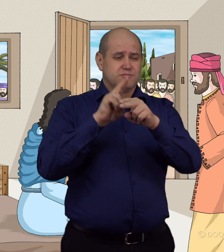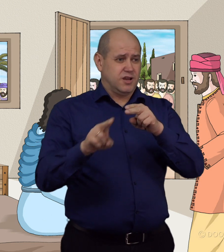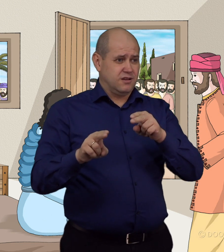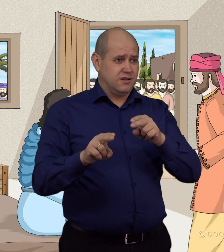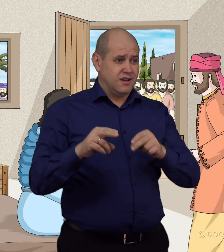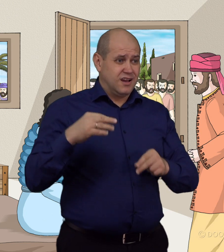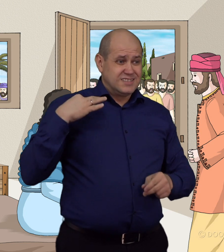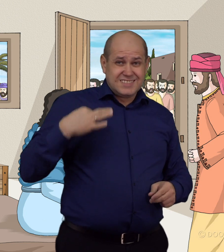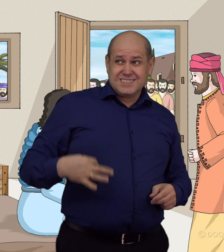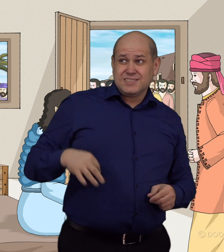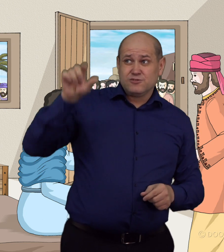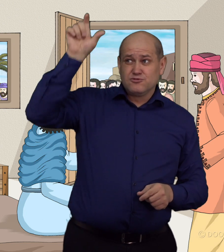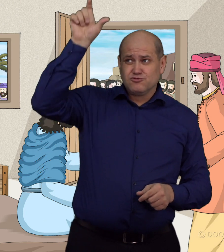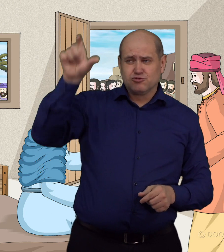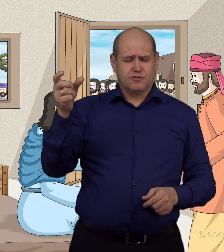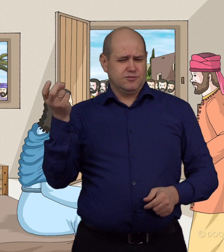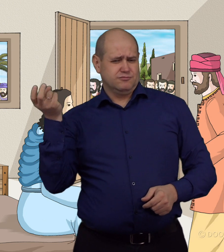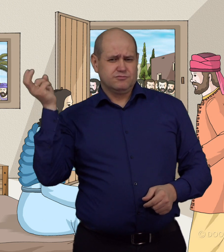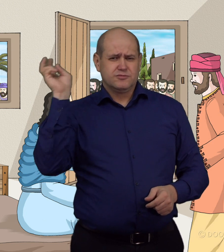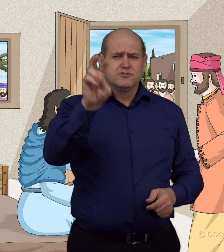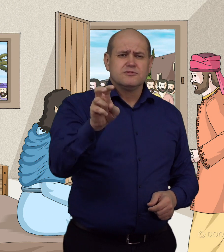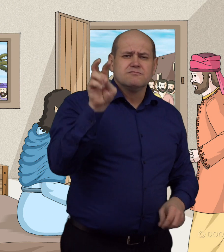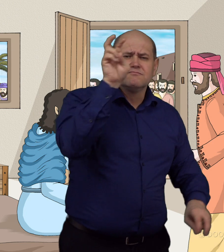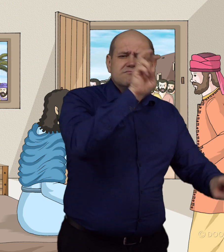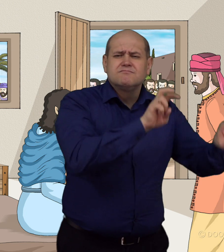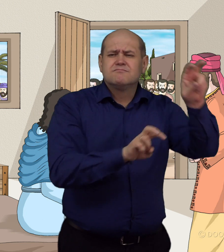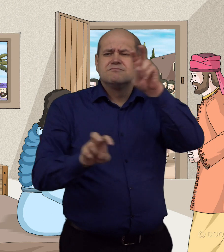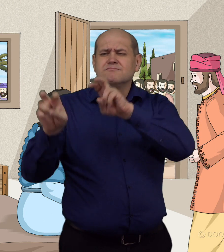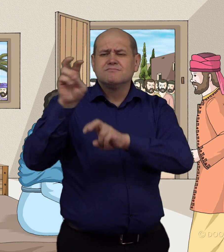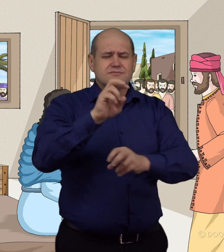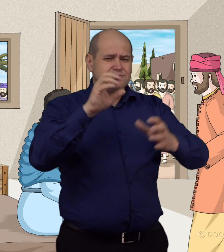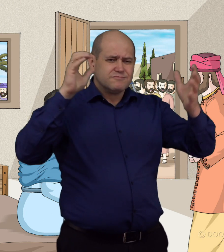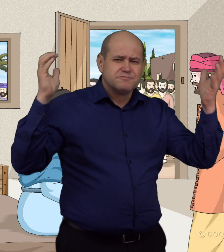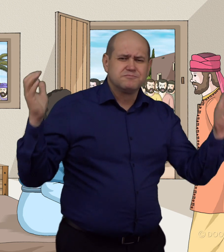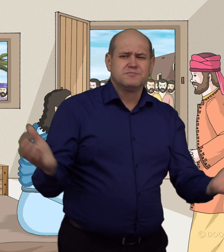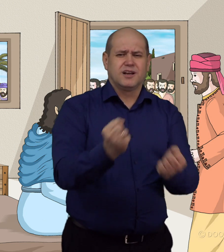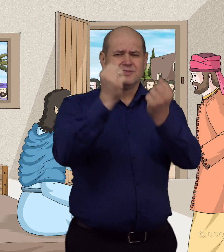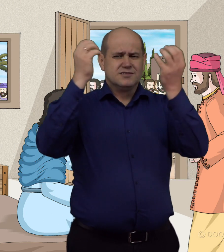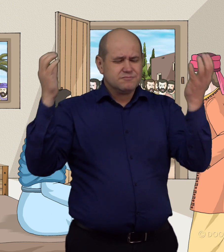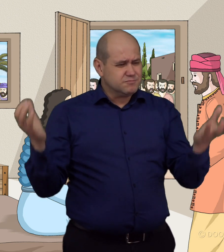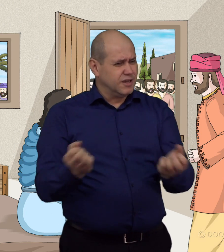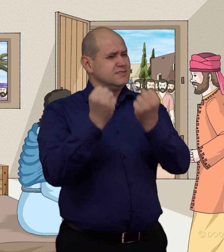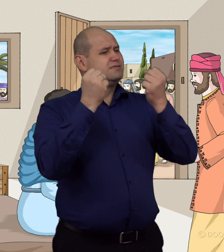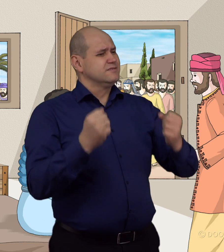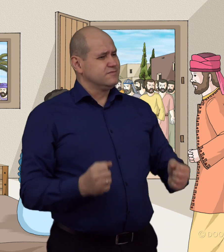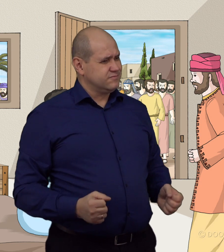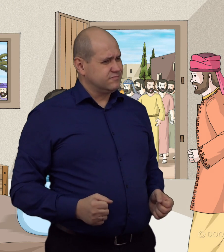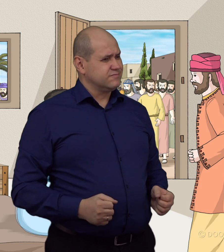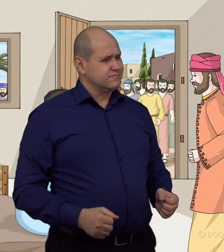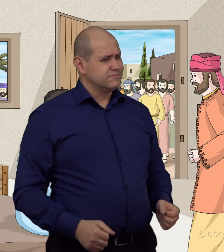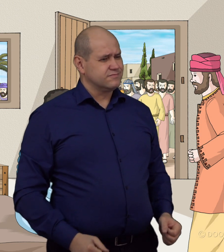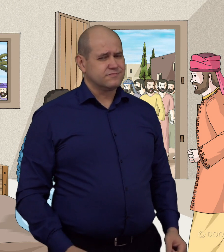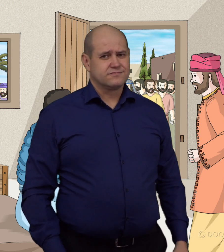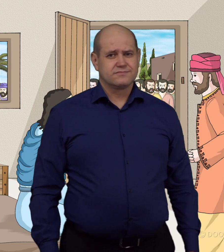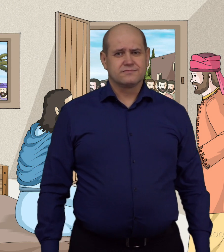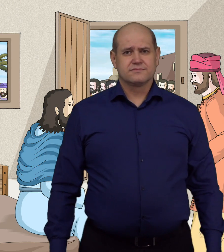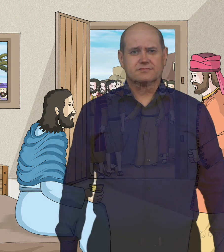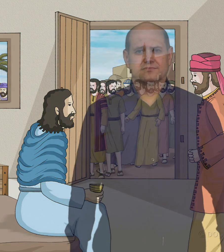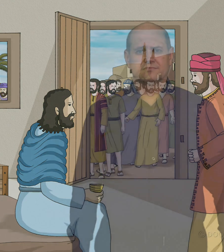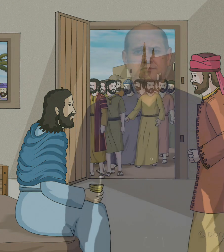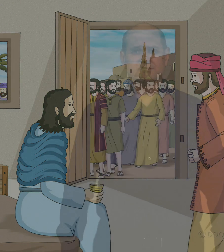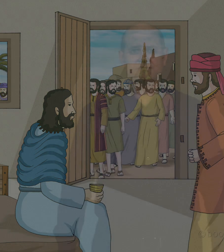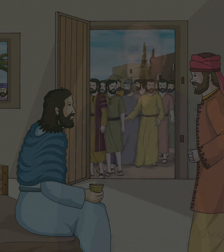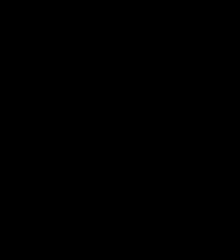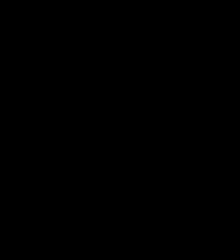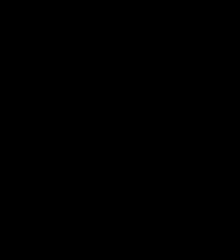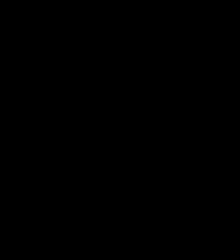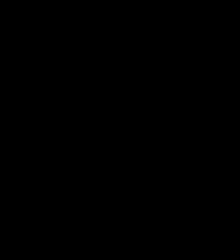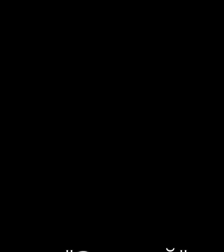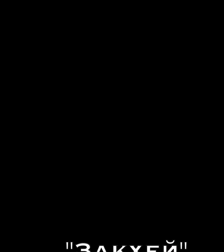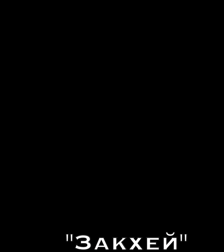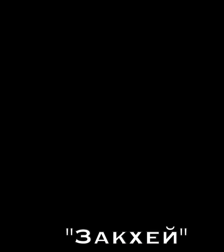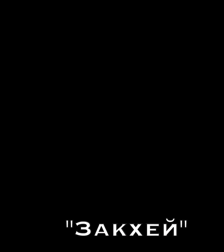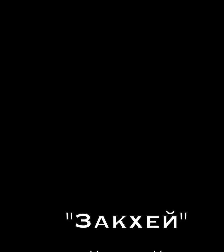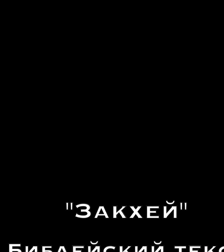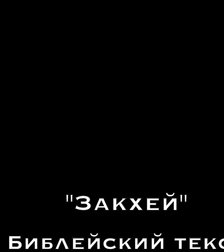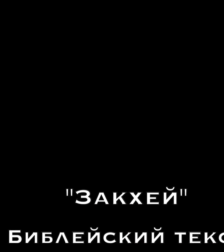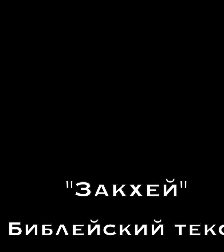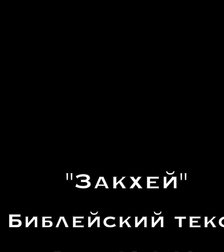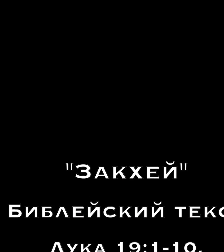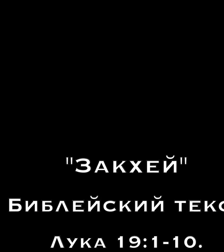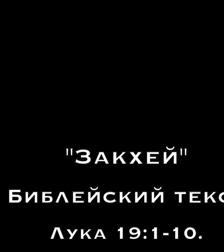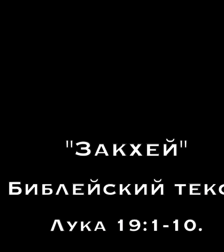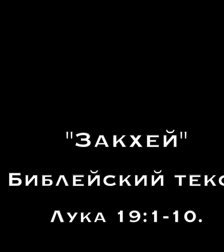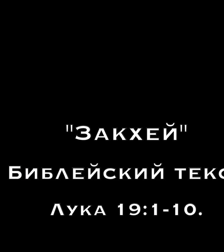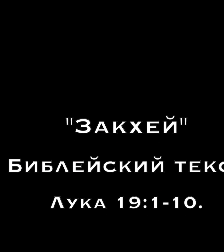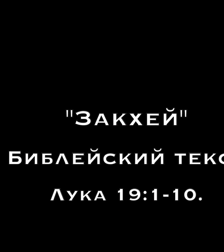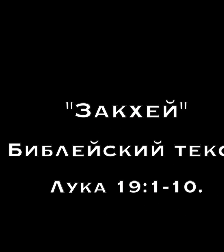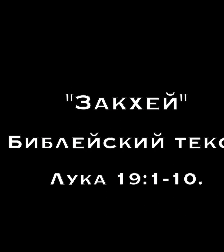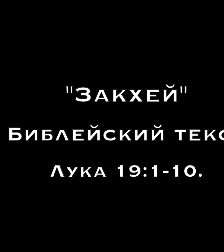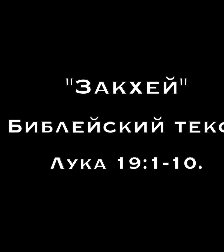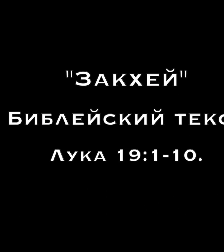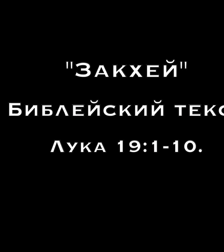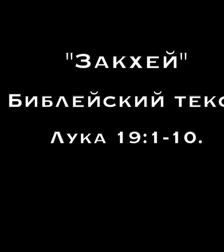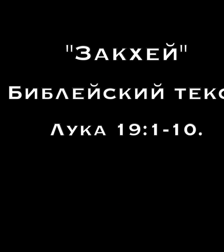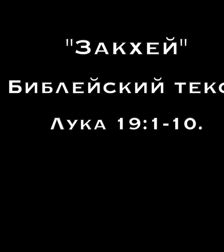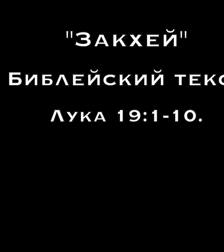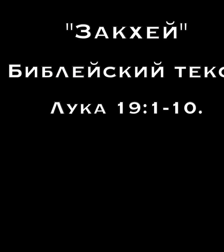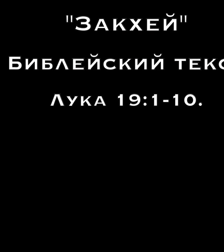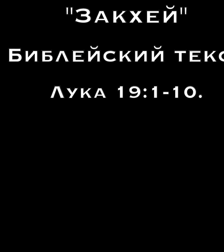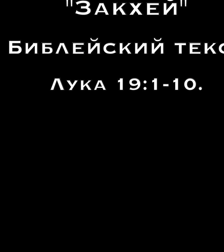For the Son of Man came to seek and to save the lost.”